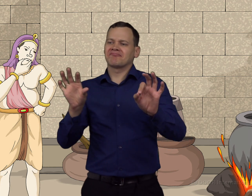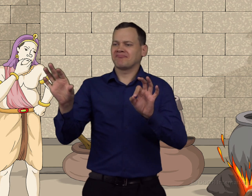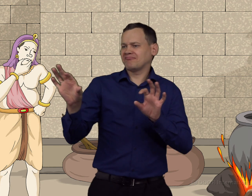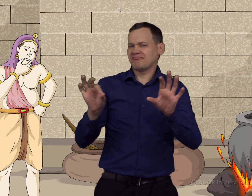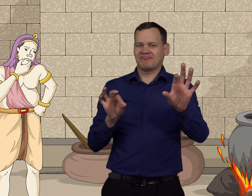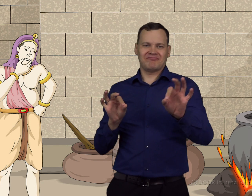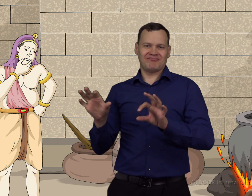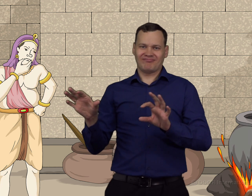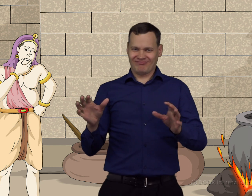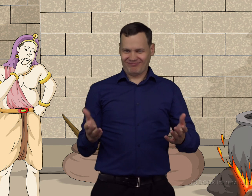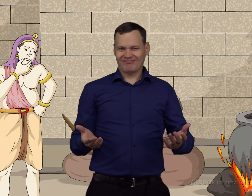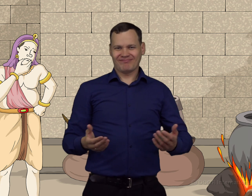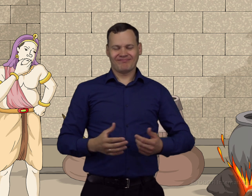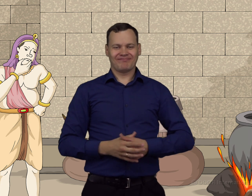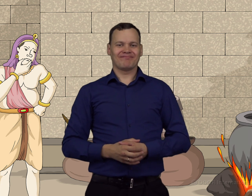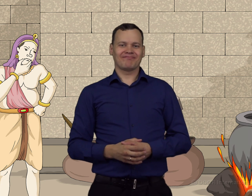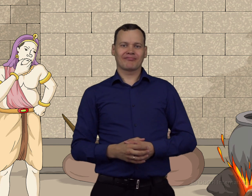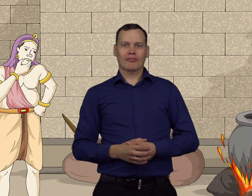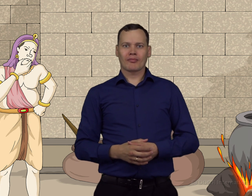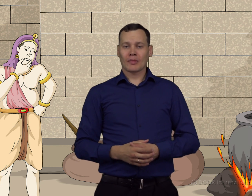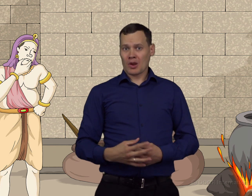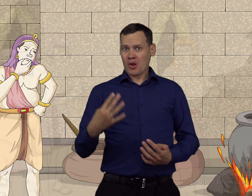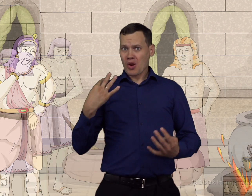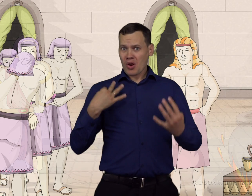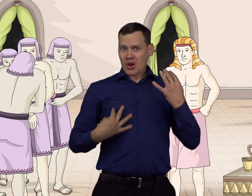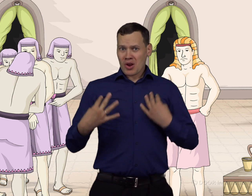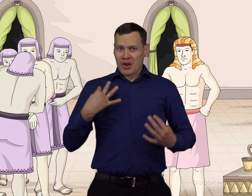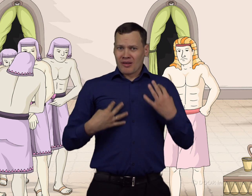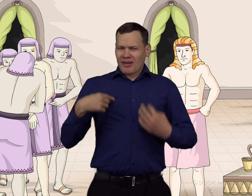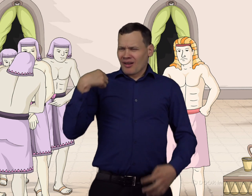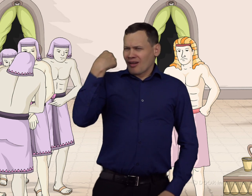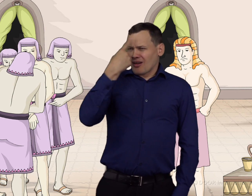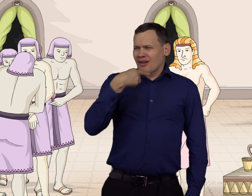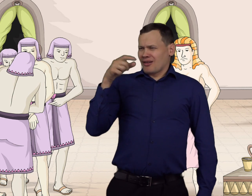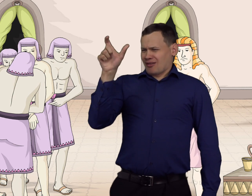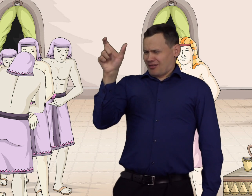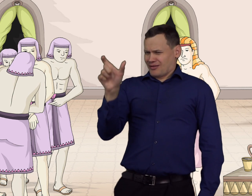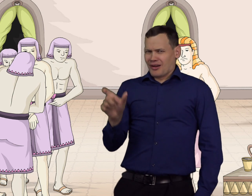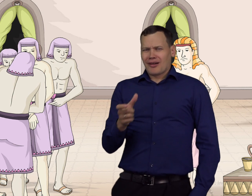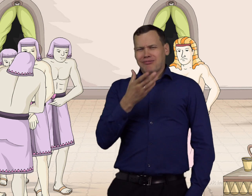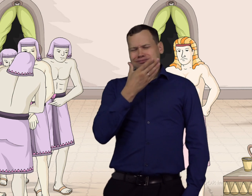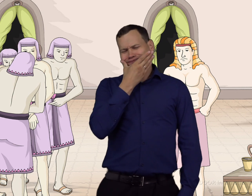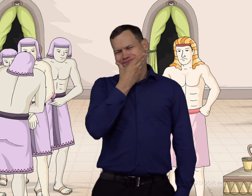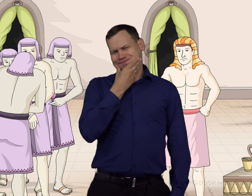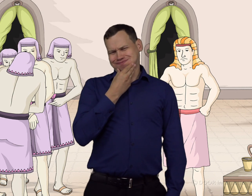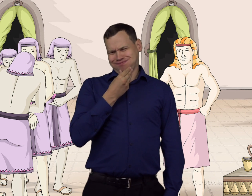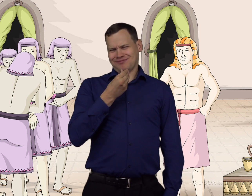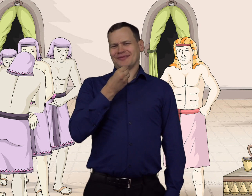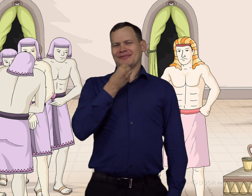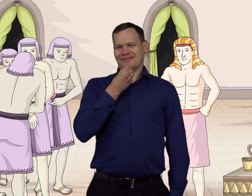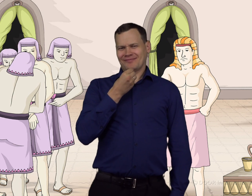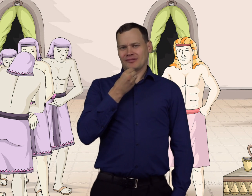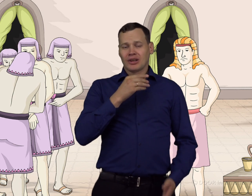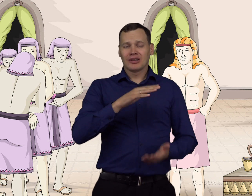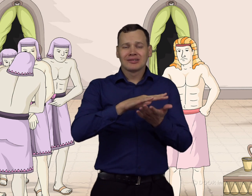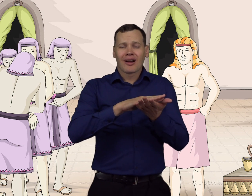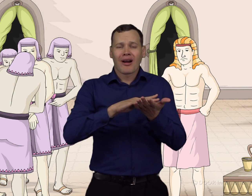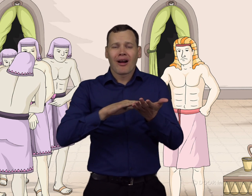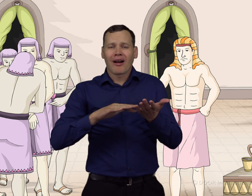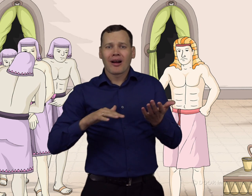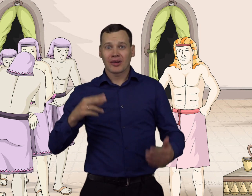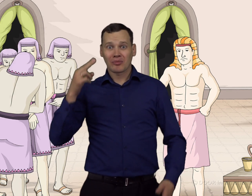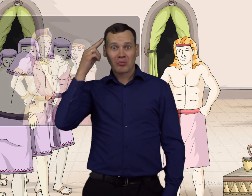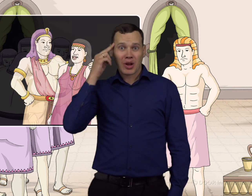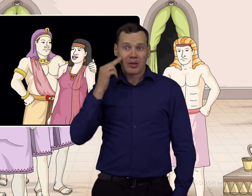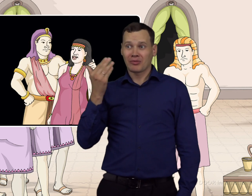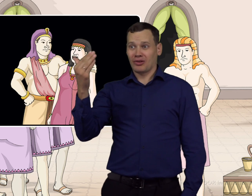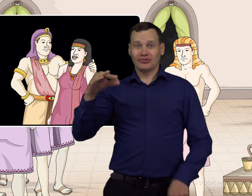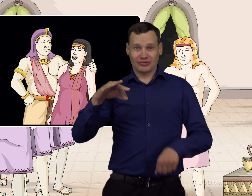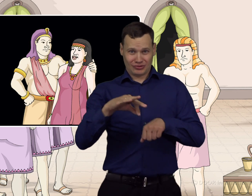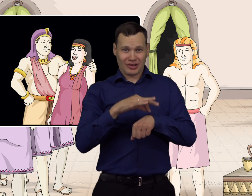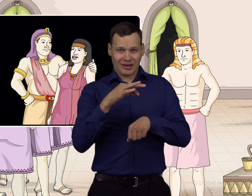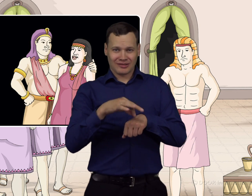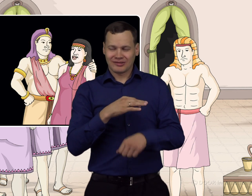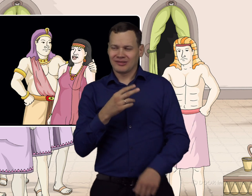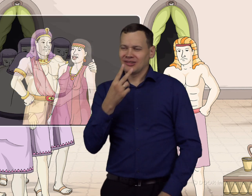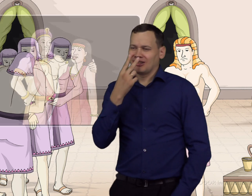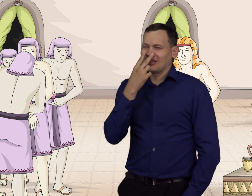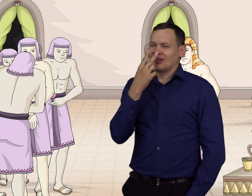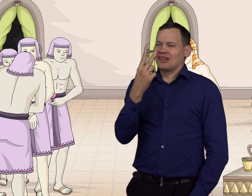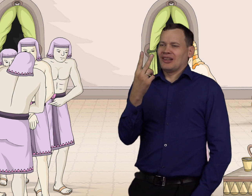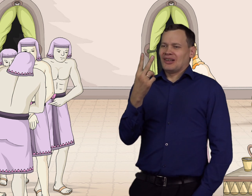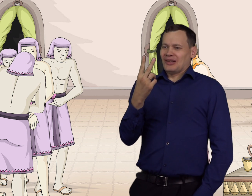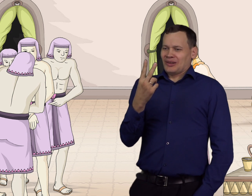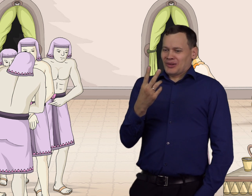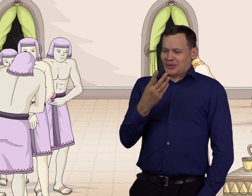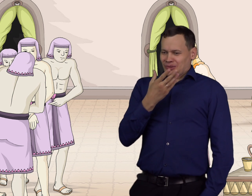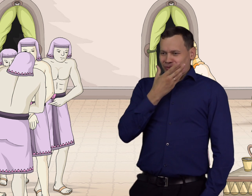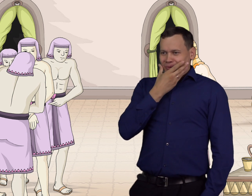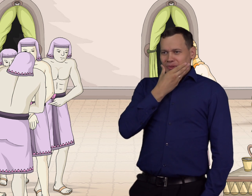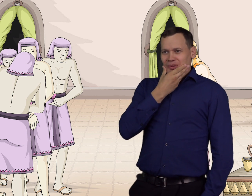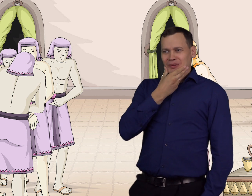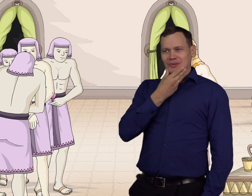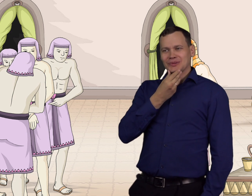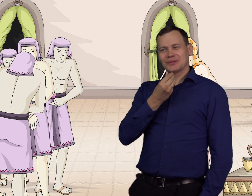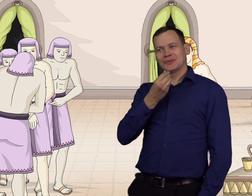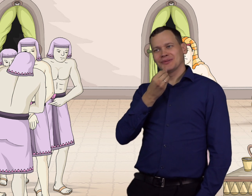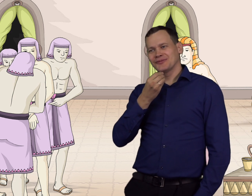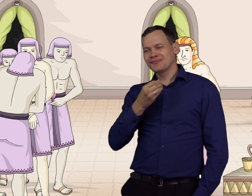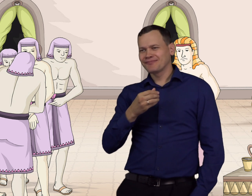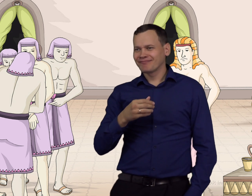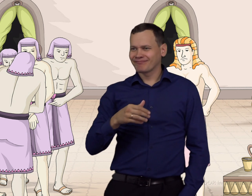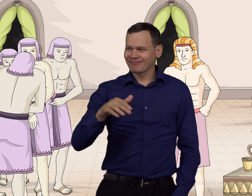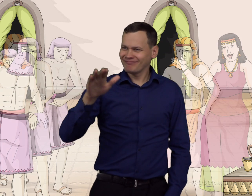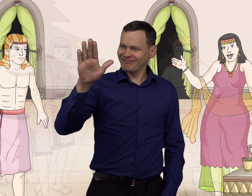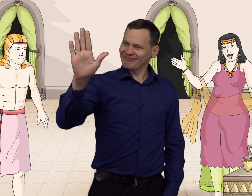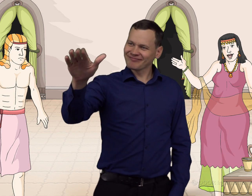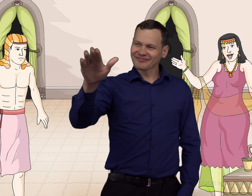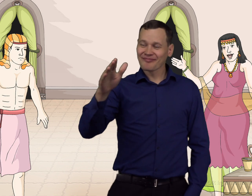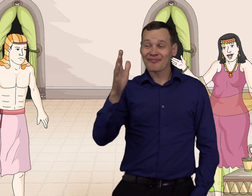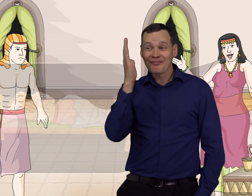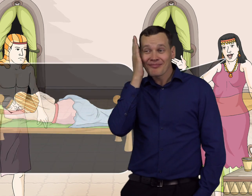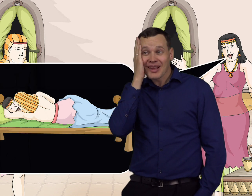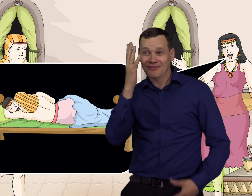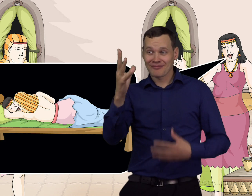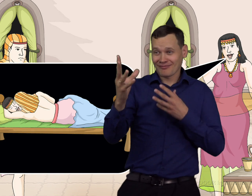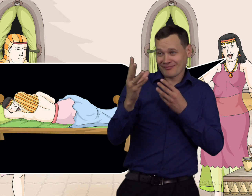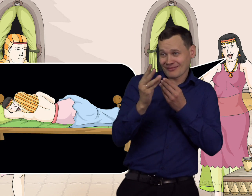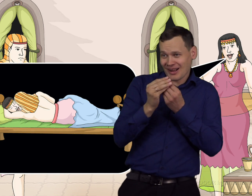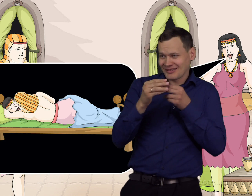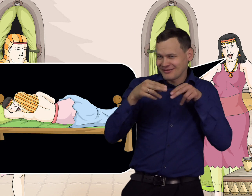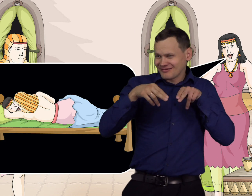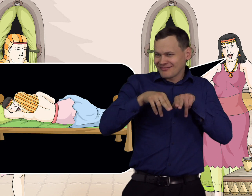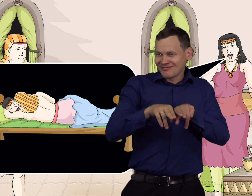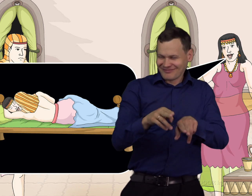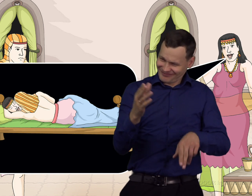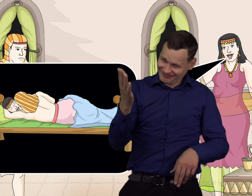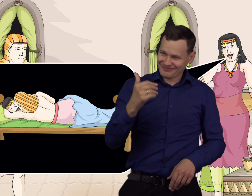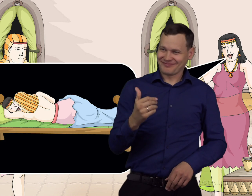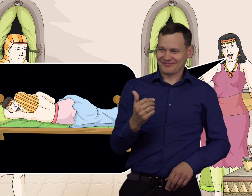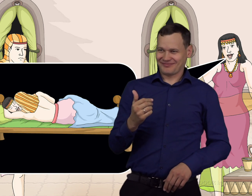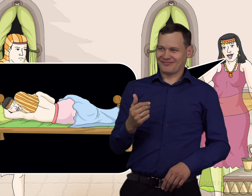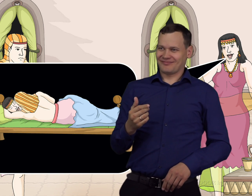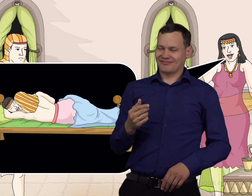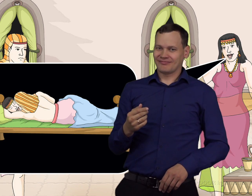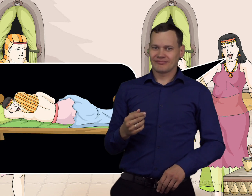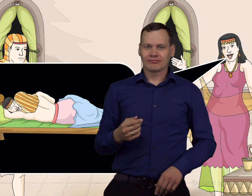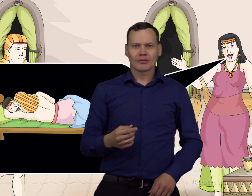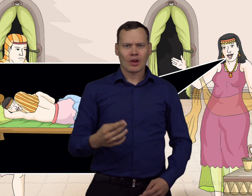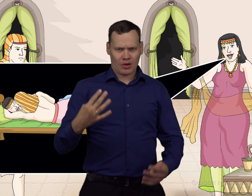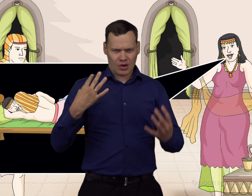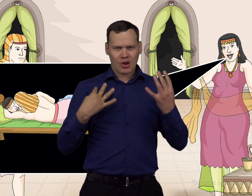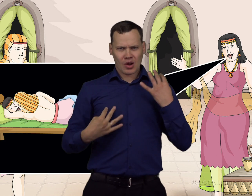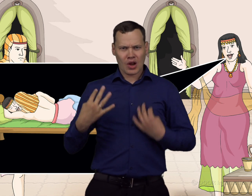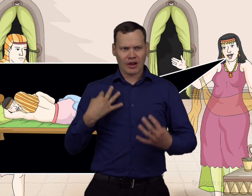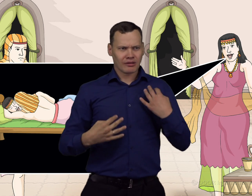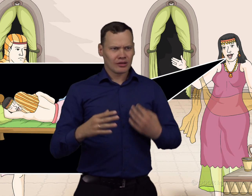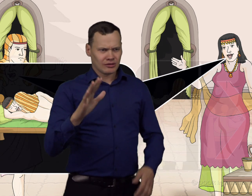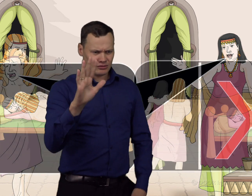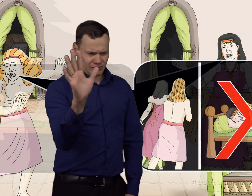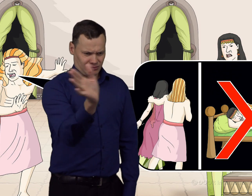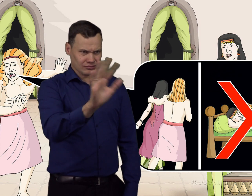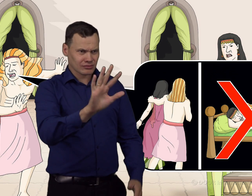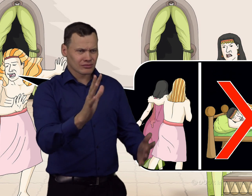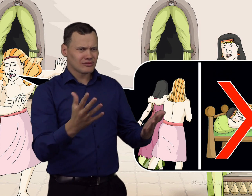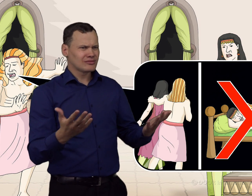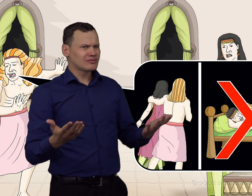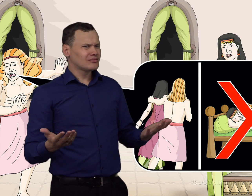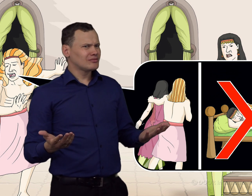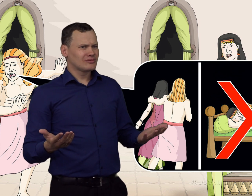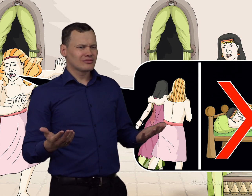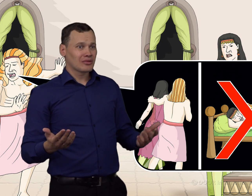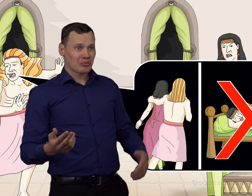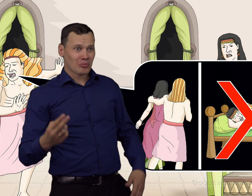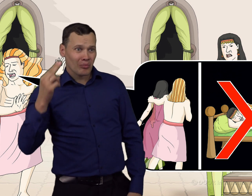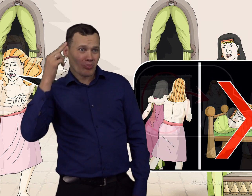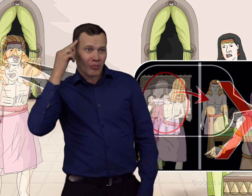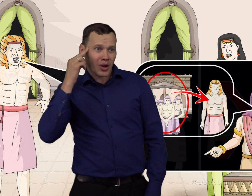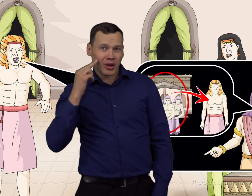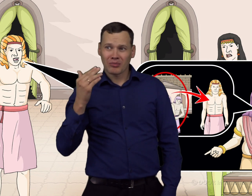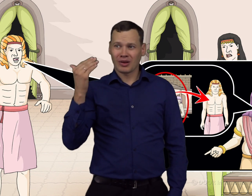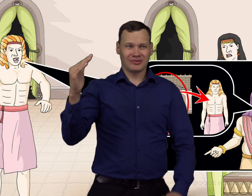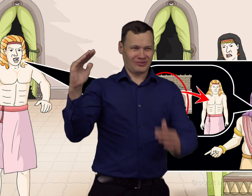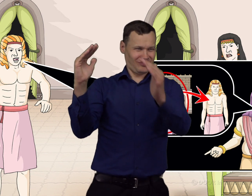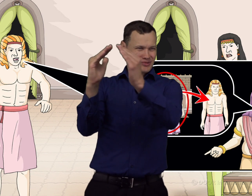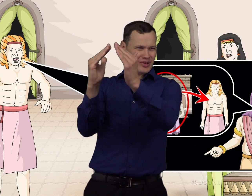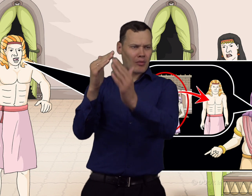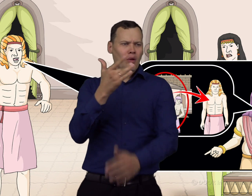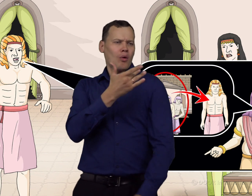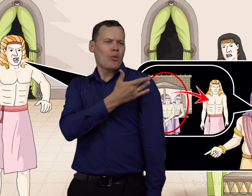Now Joseph was well-built and handsome, and after some time his master’s wife cast her eyes upon Joseph and said, “Sleep with me.” But he refused.